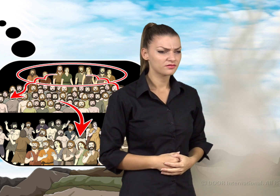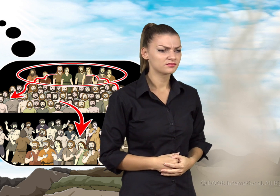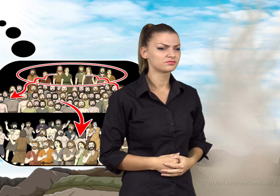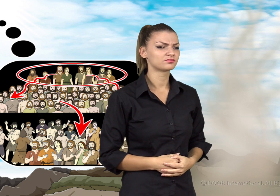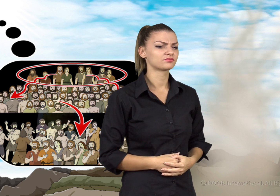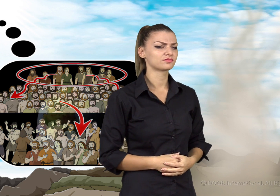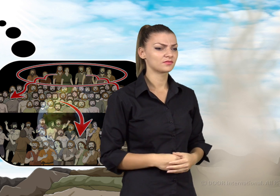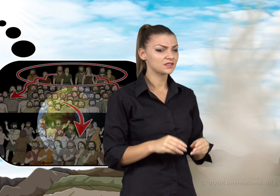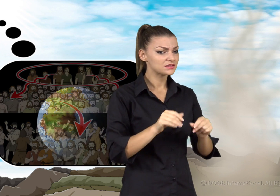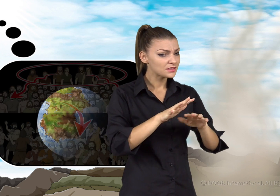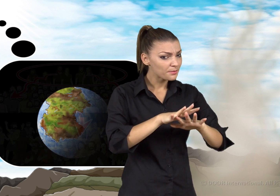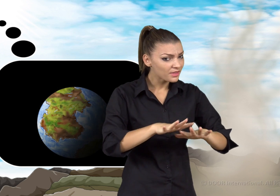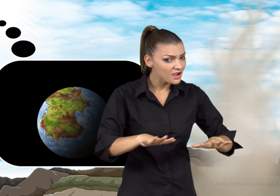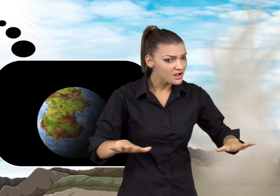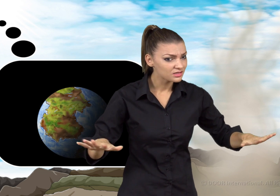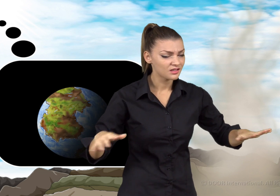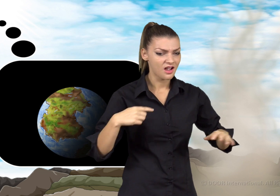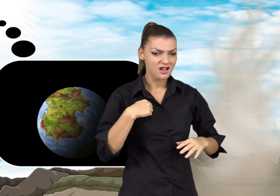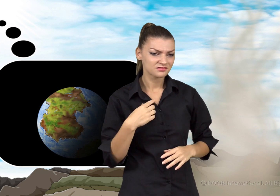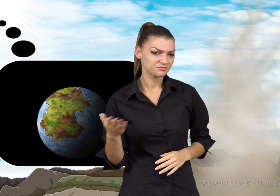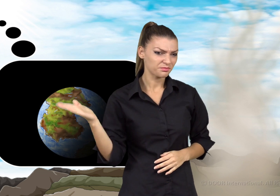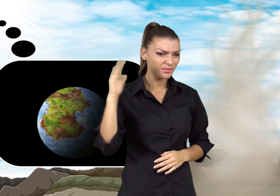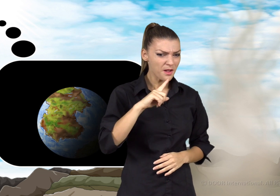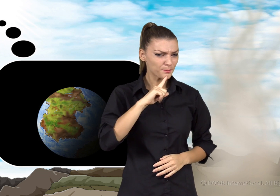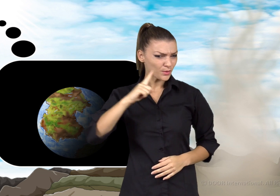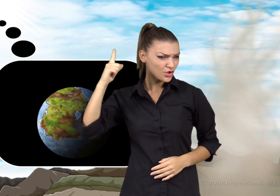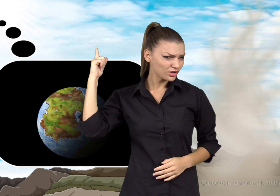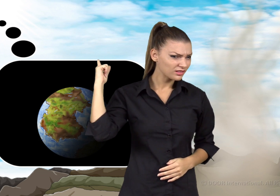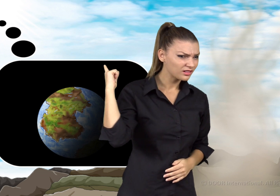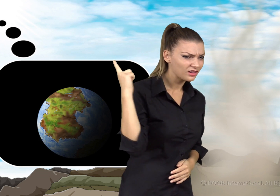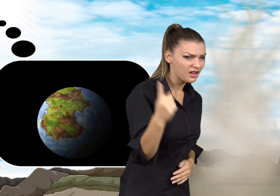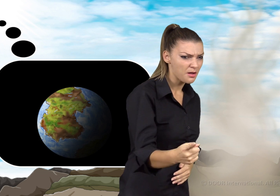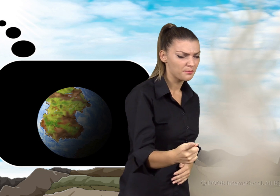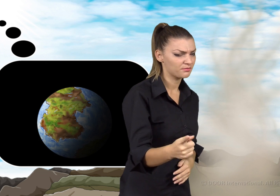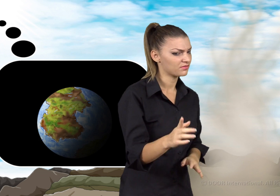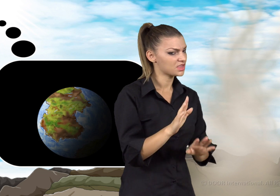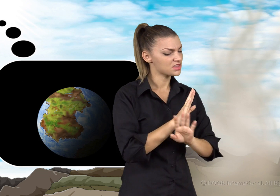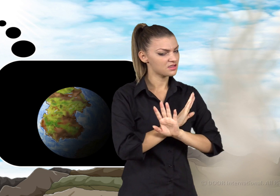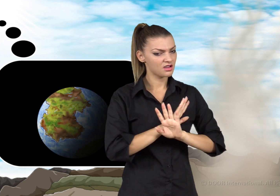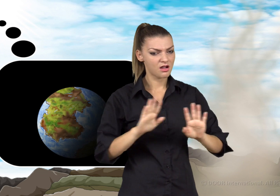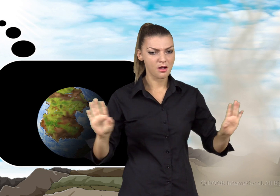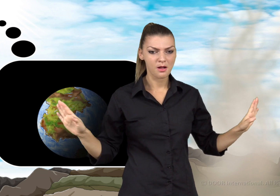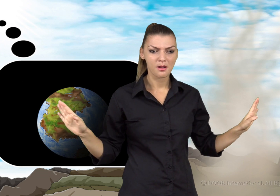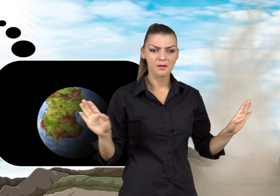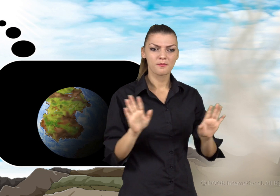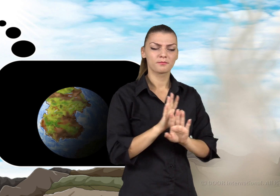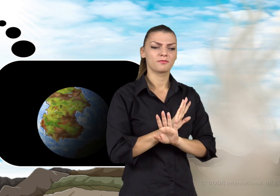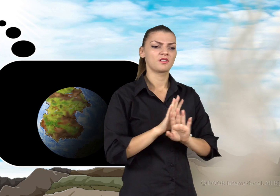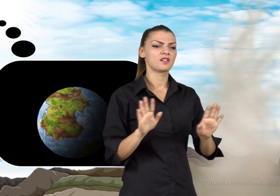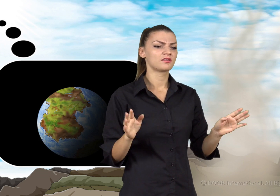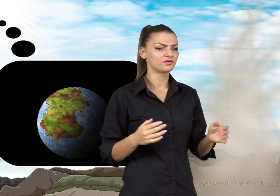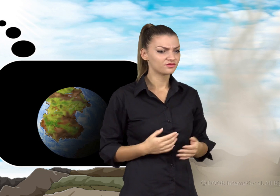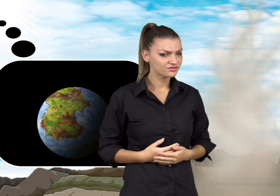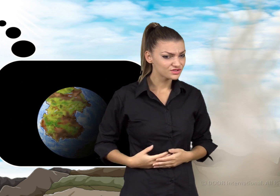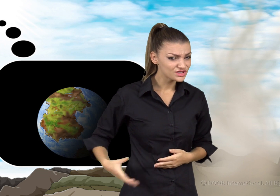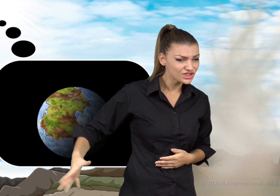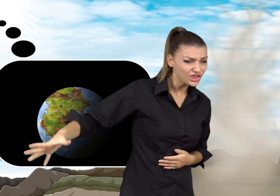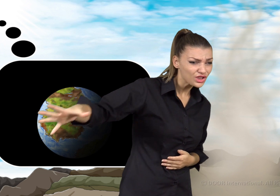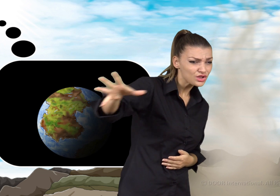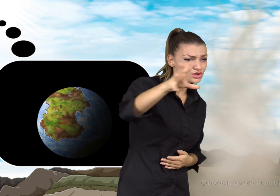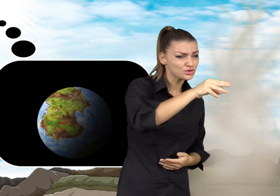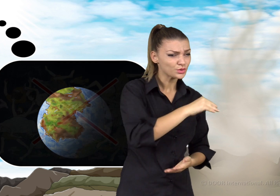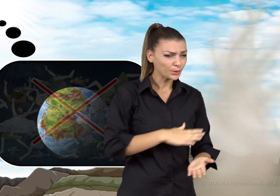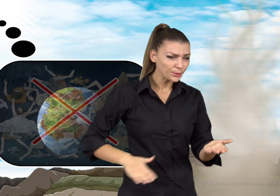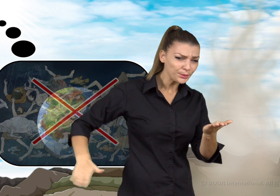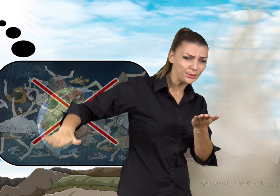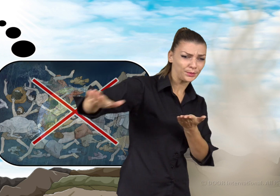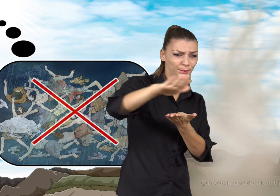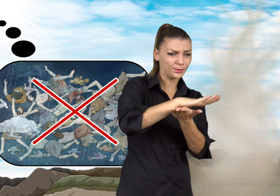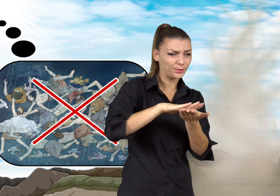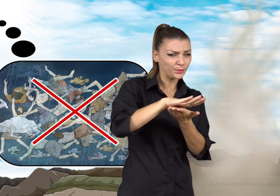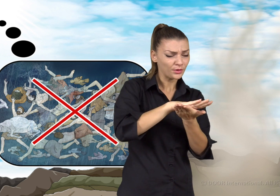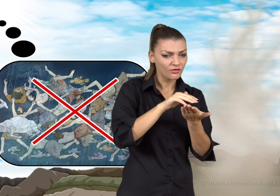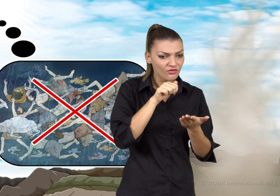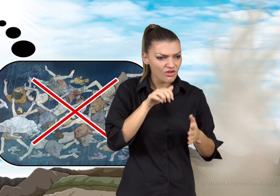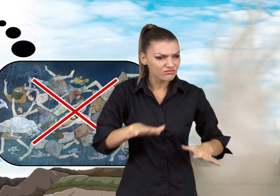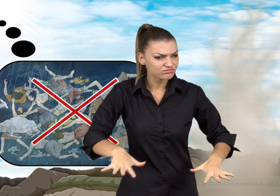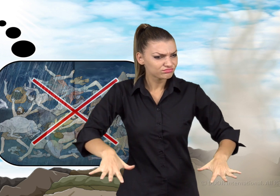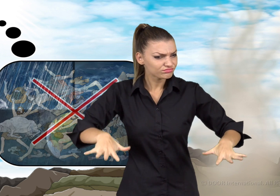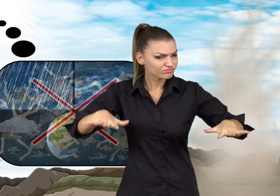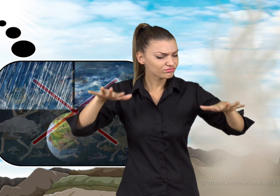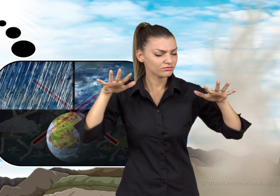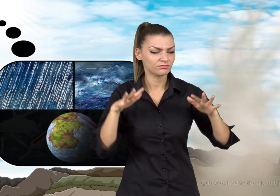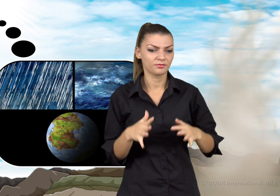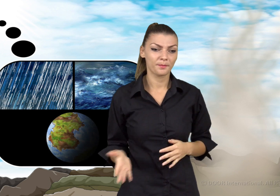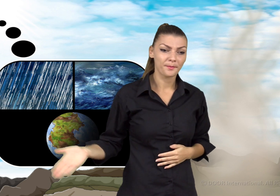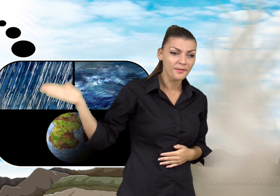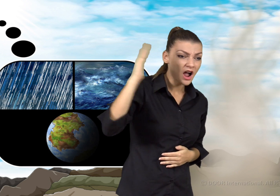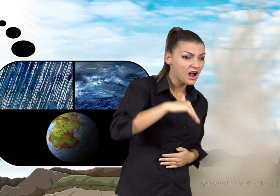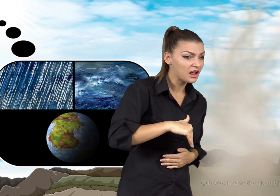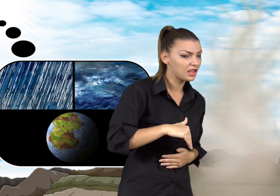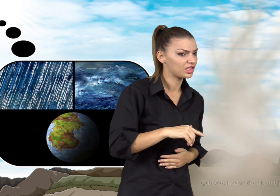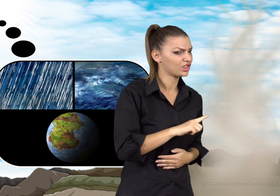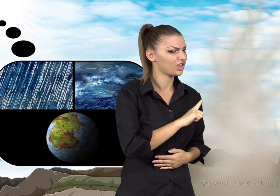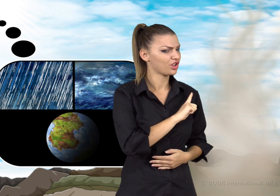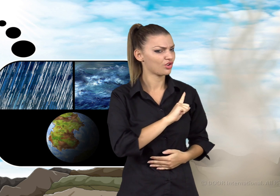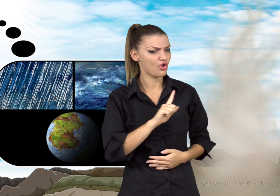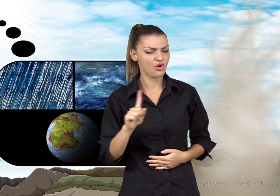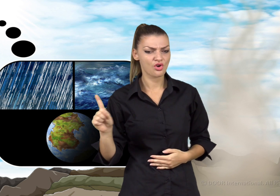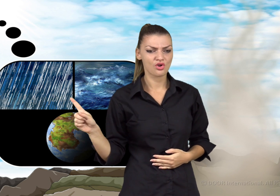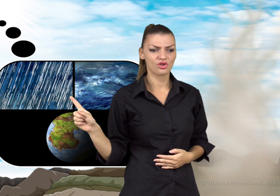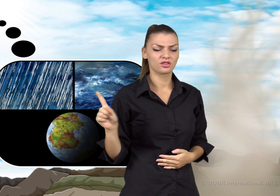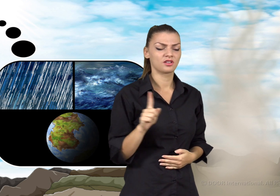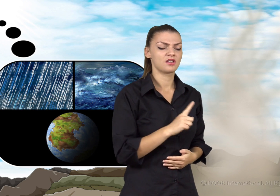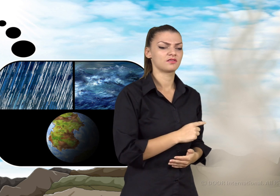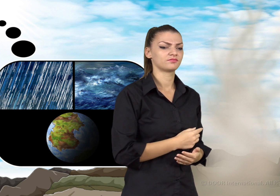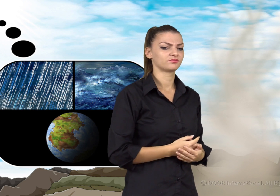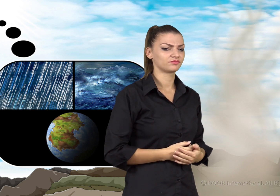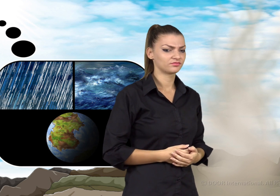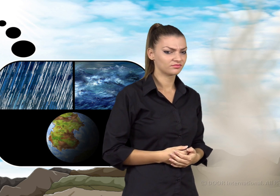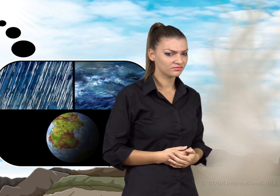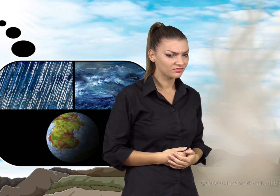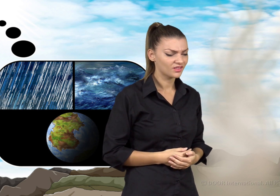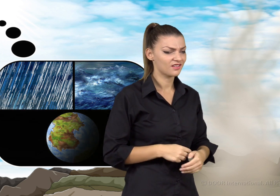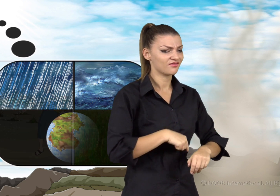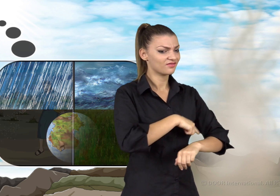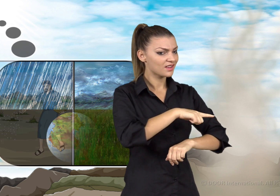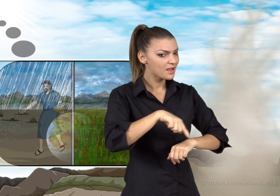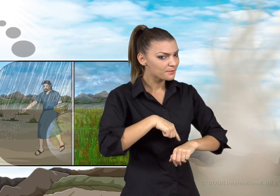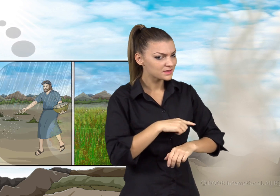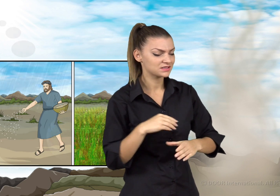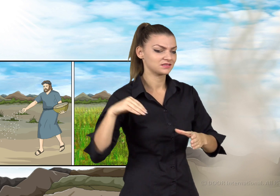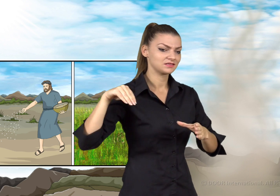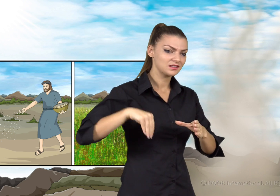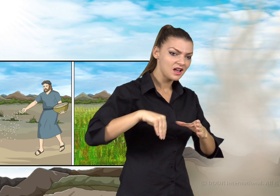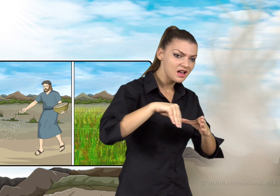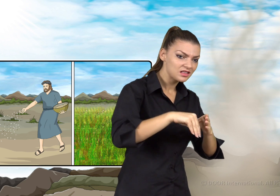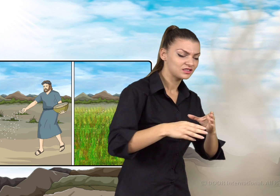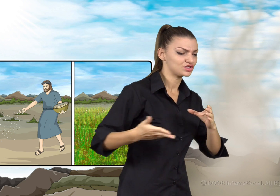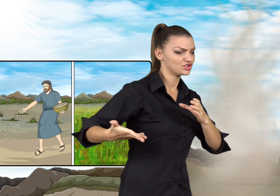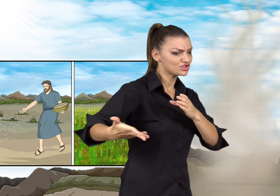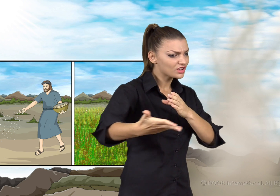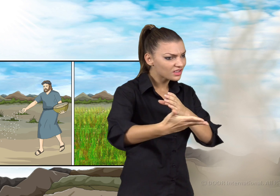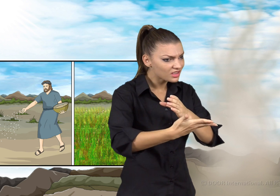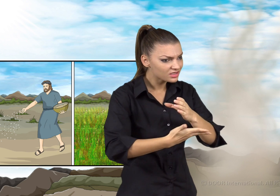And never again will I destroy all living creatures as I have done.